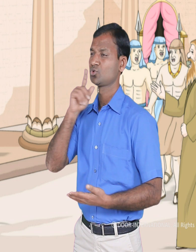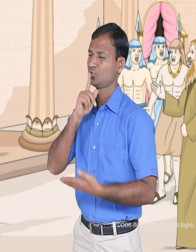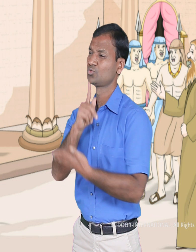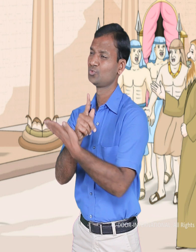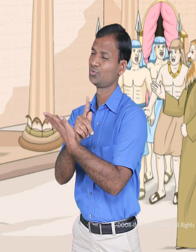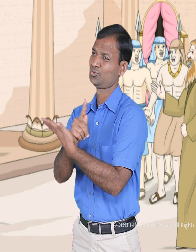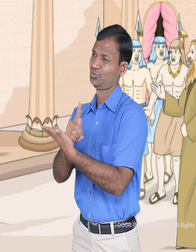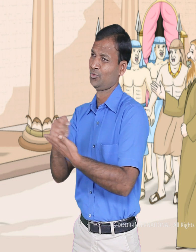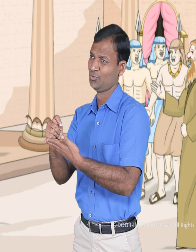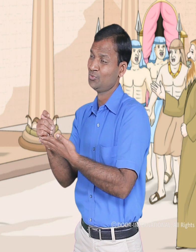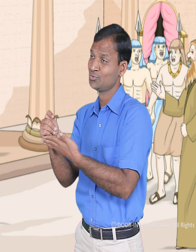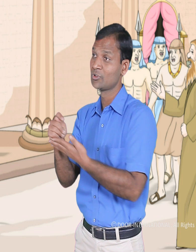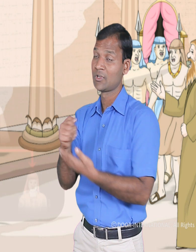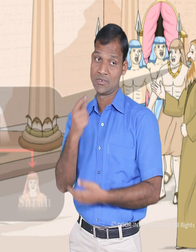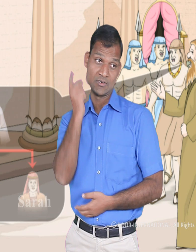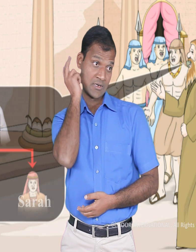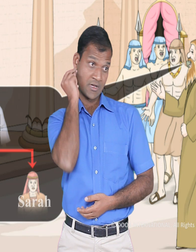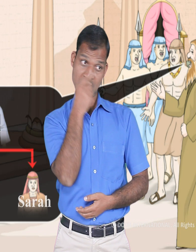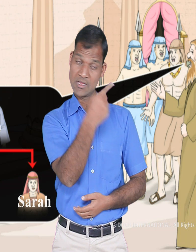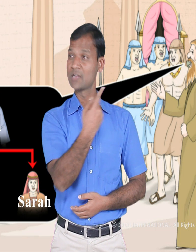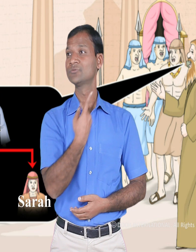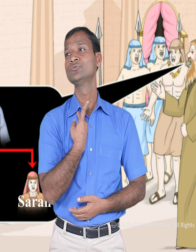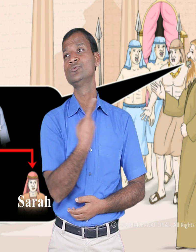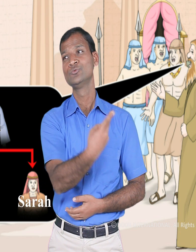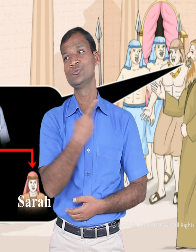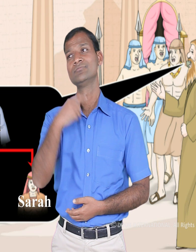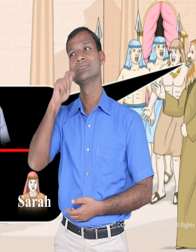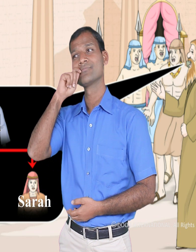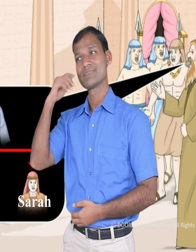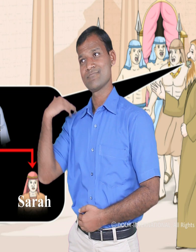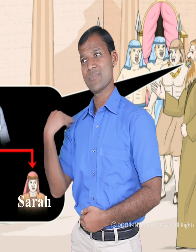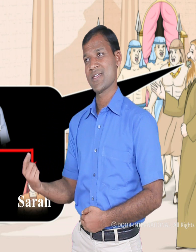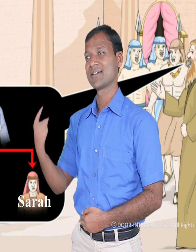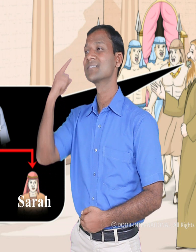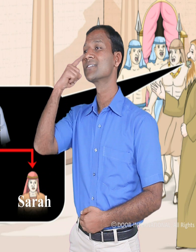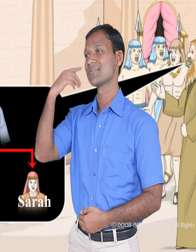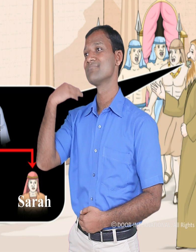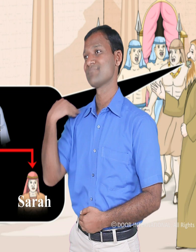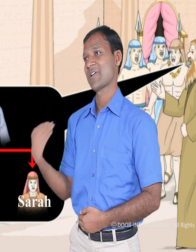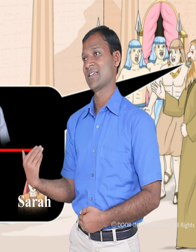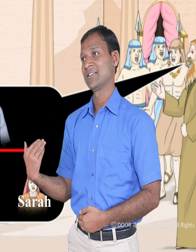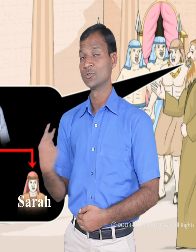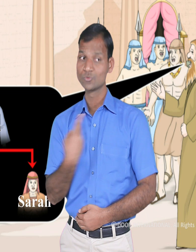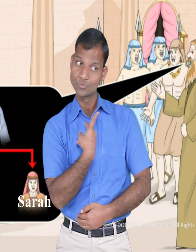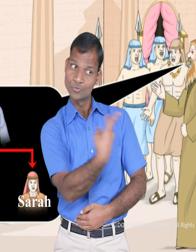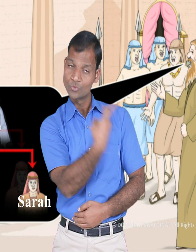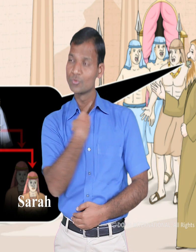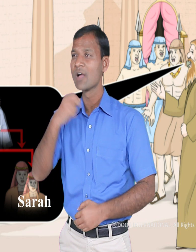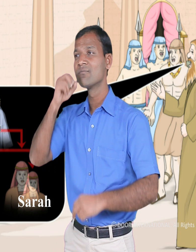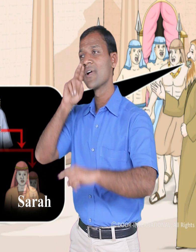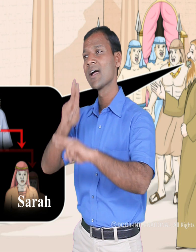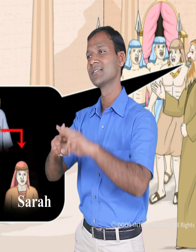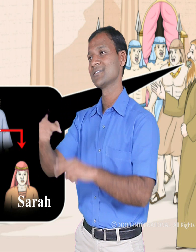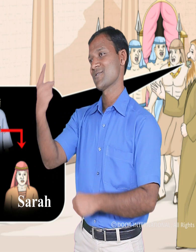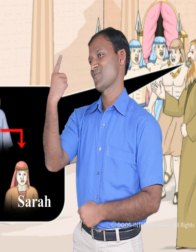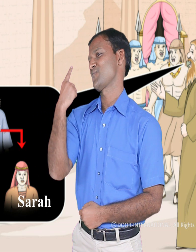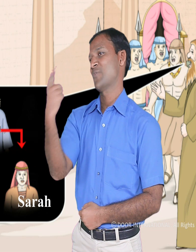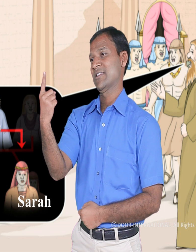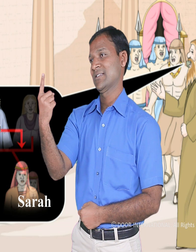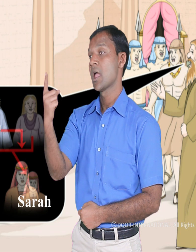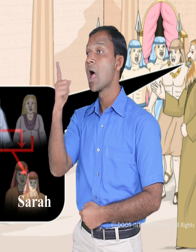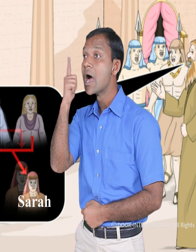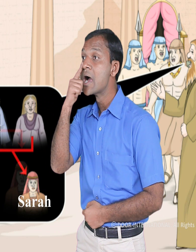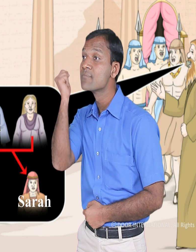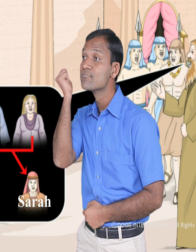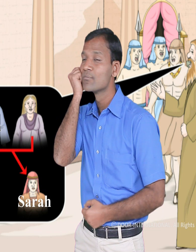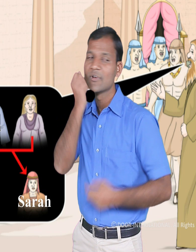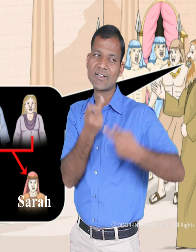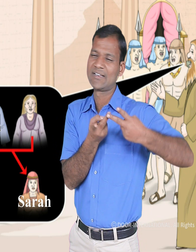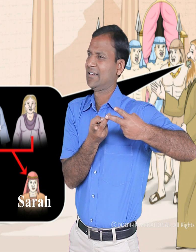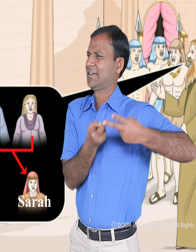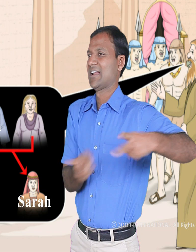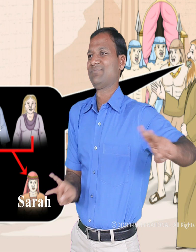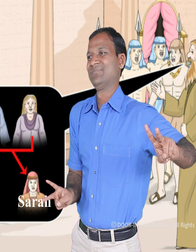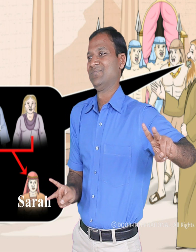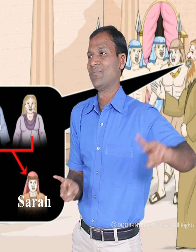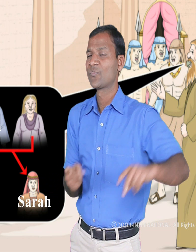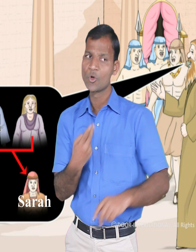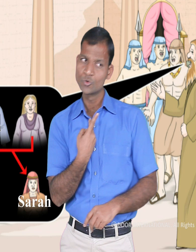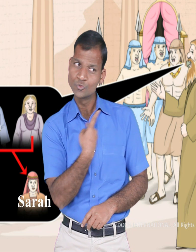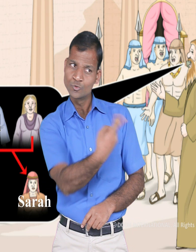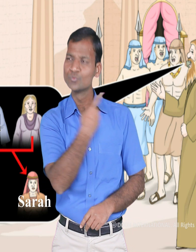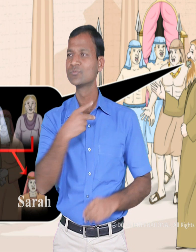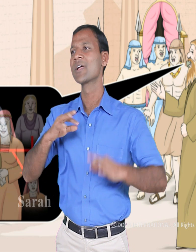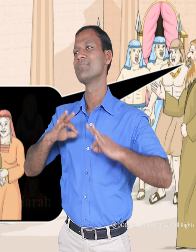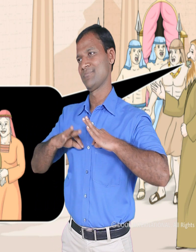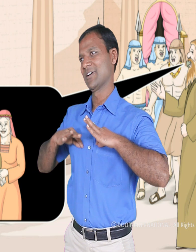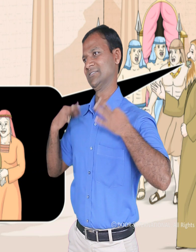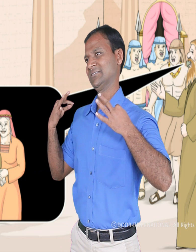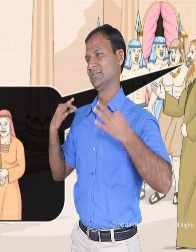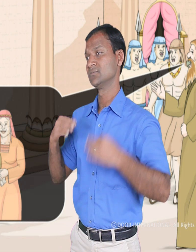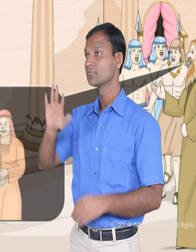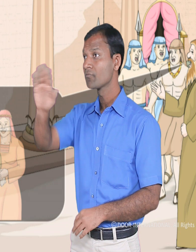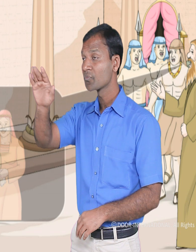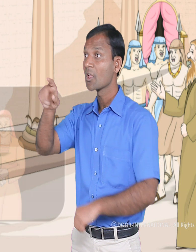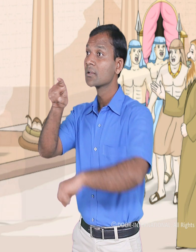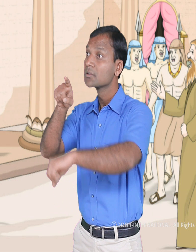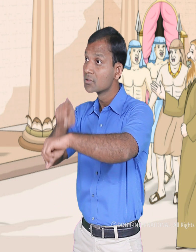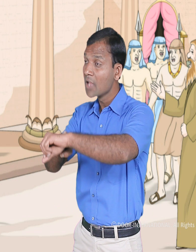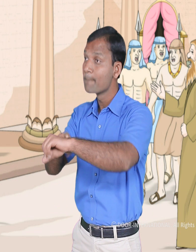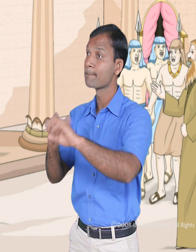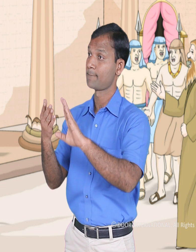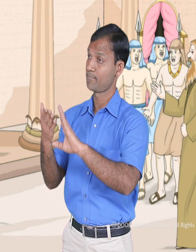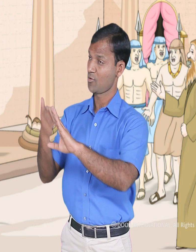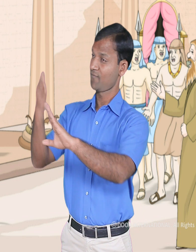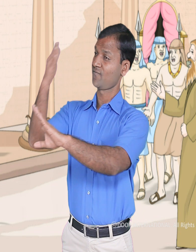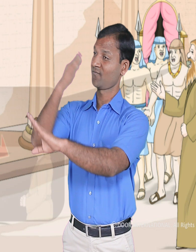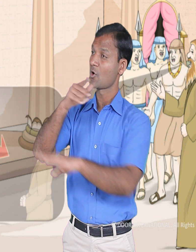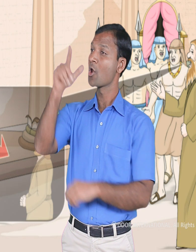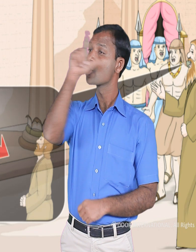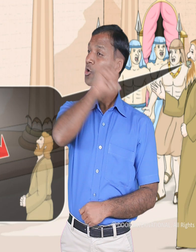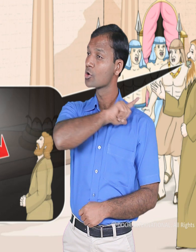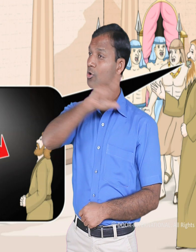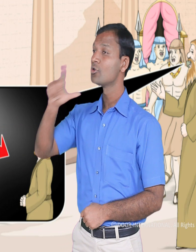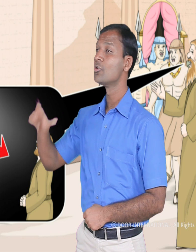Besides, she really is my sister, the daughter of my father—though not the daughter of my mother—and she became my wife.